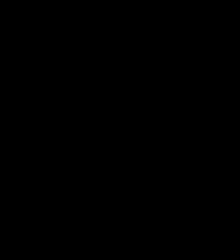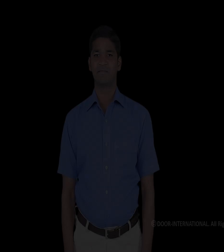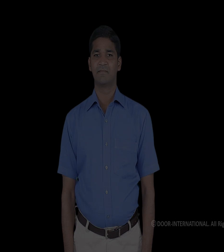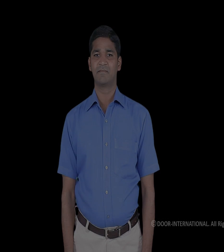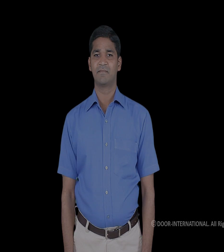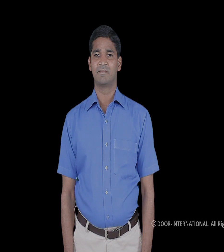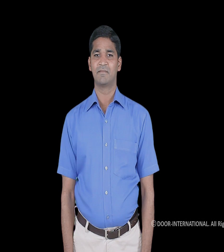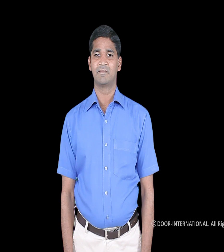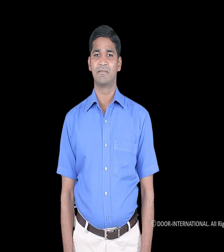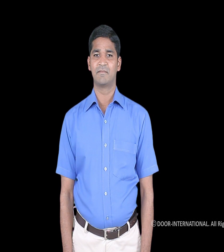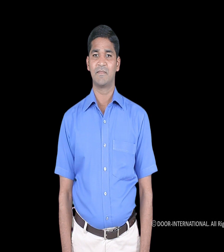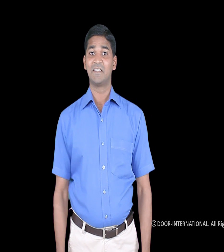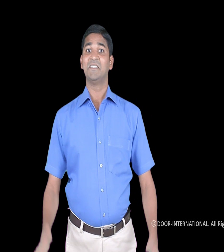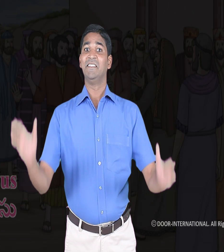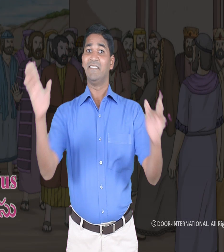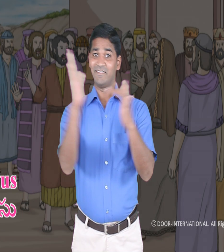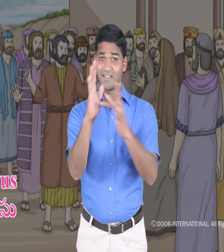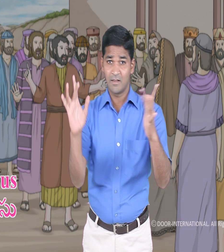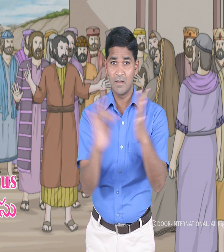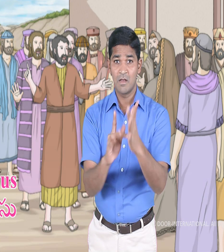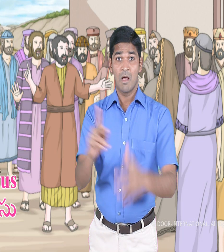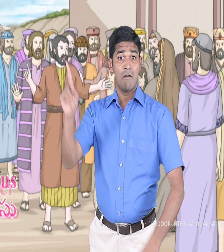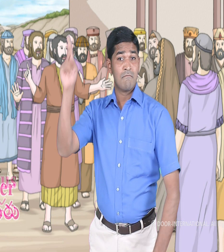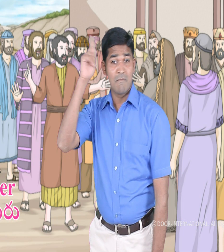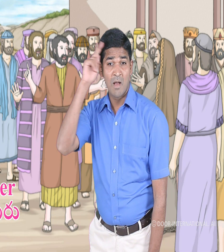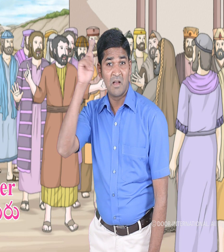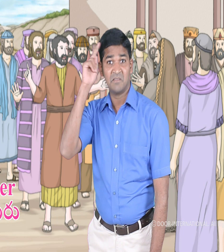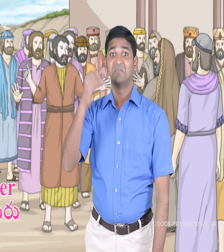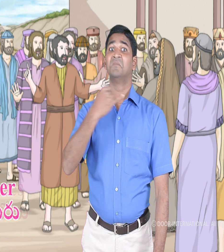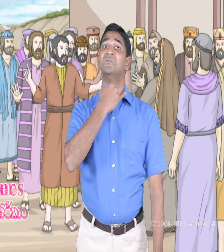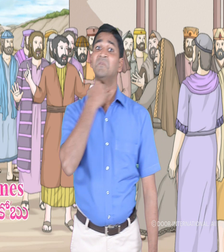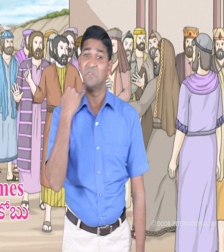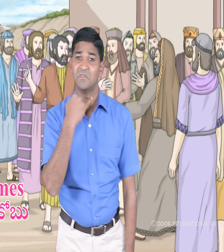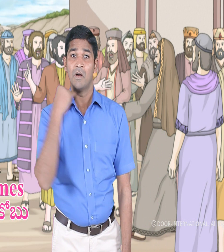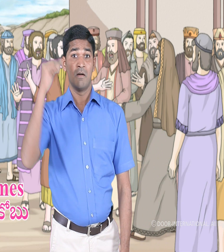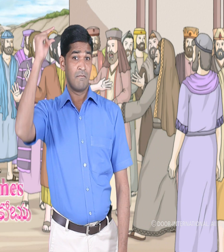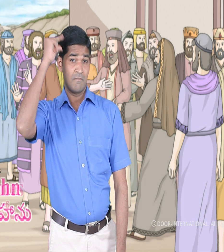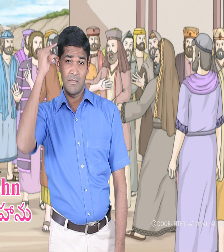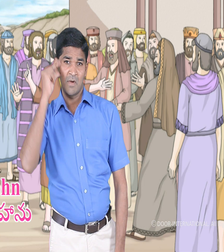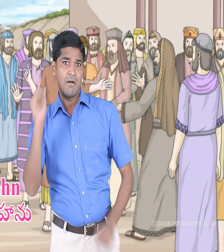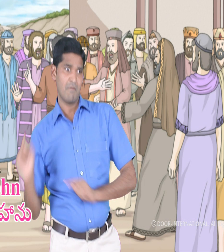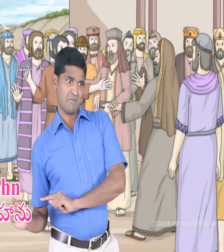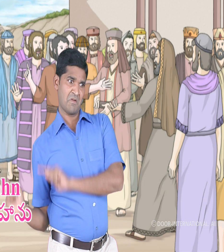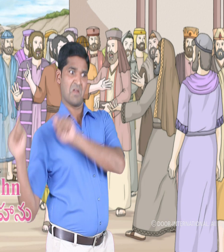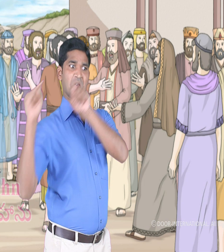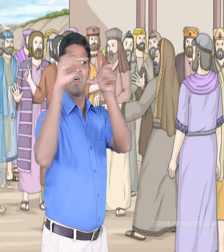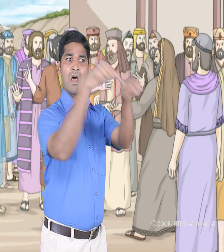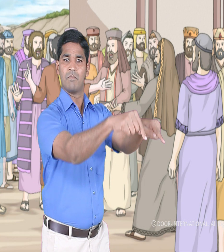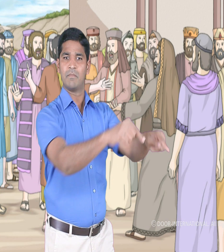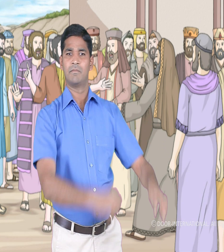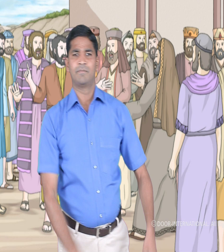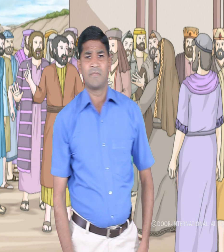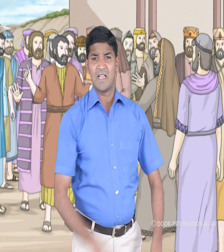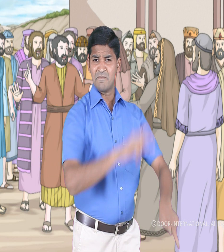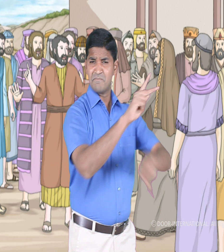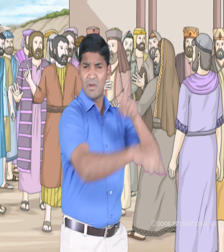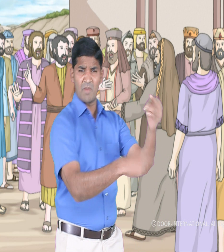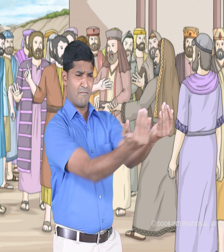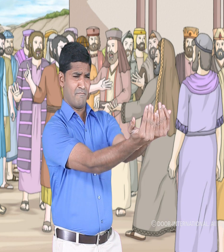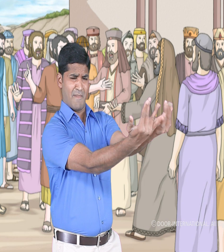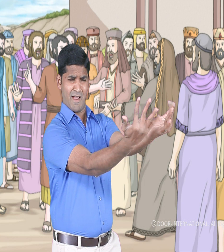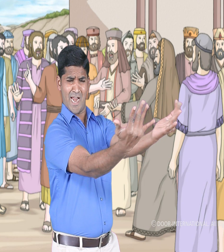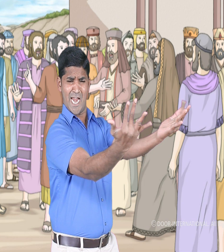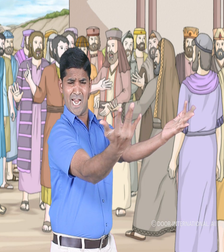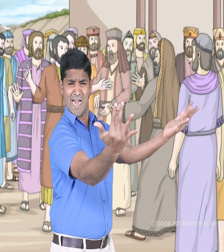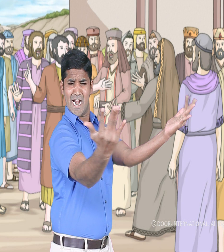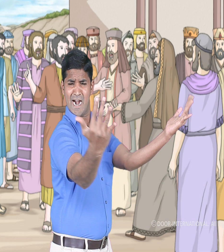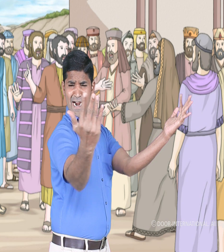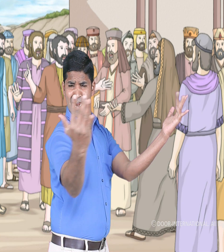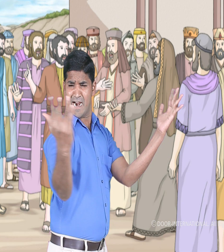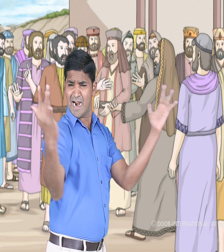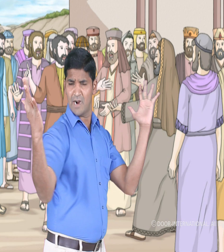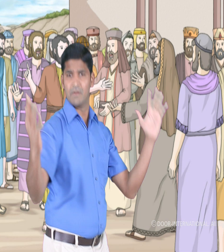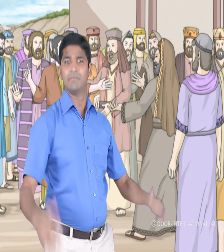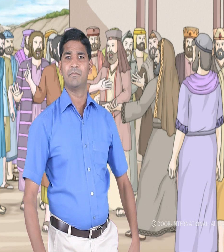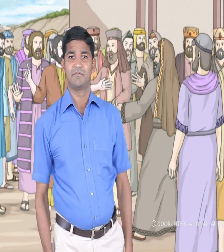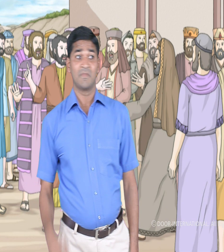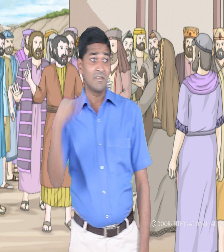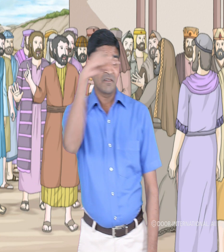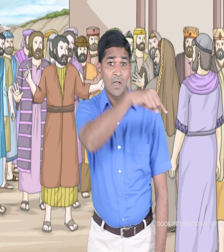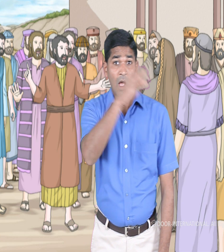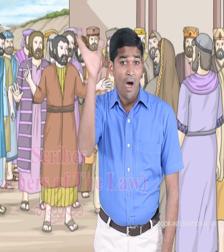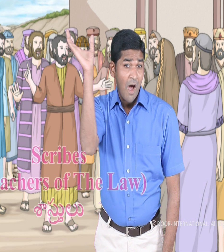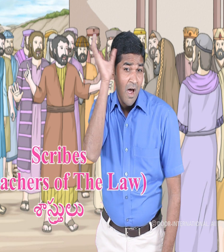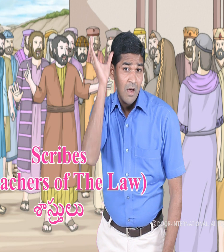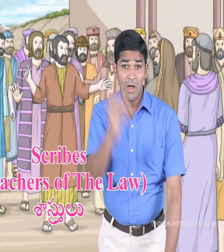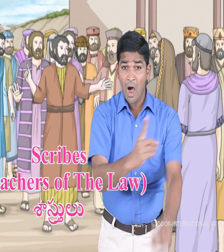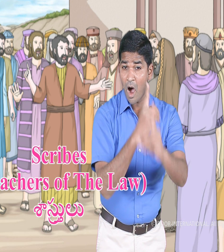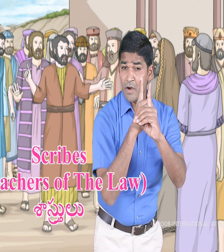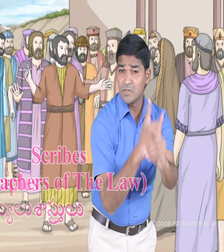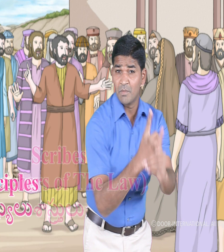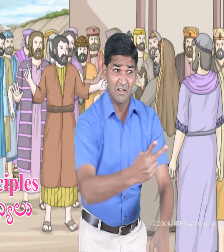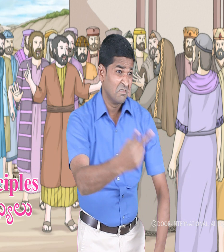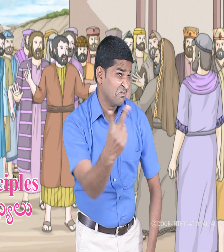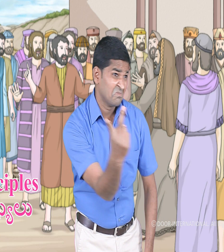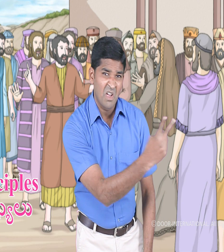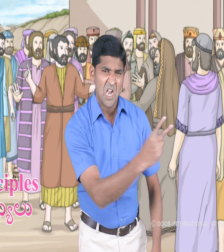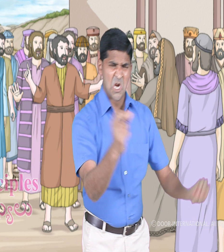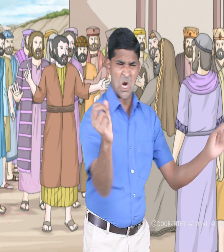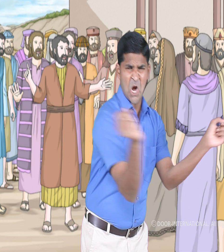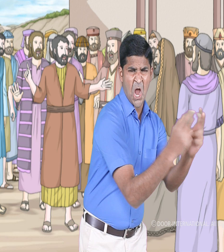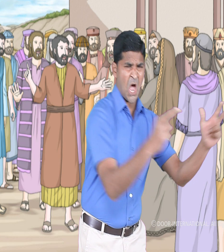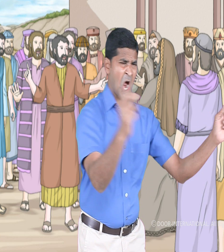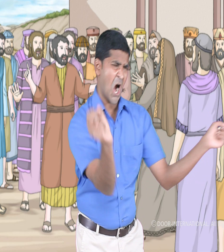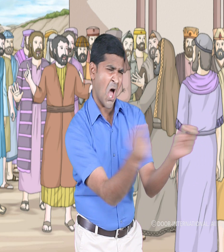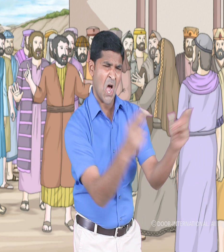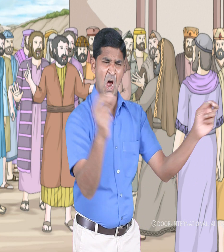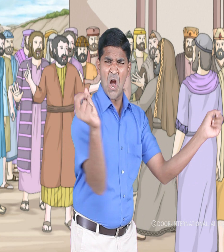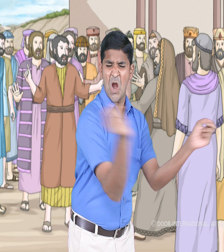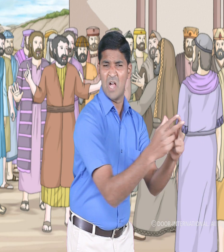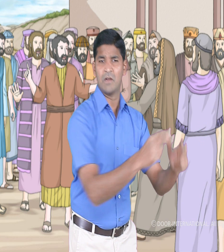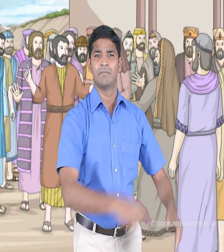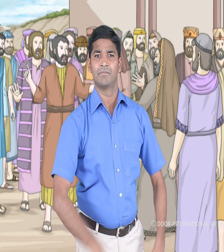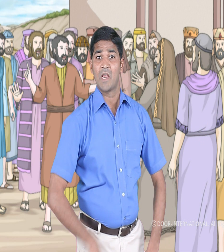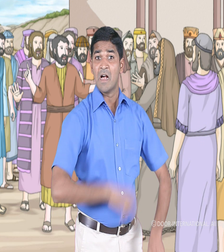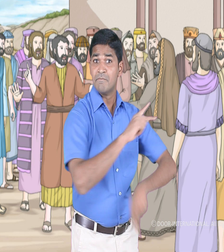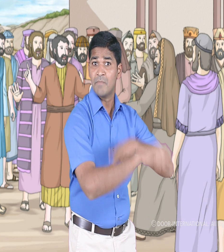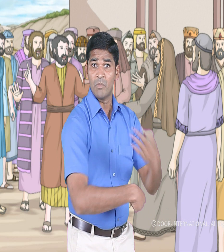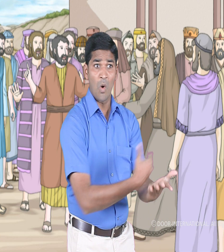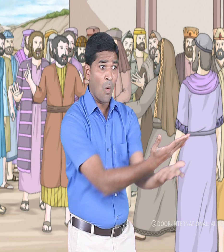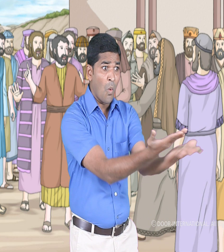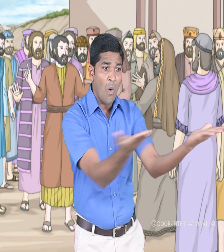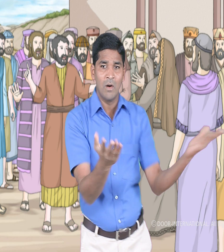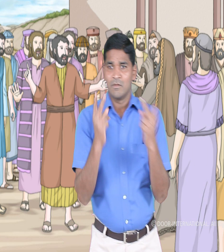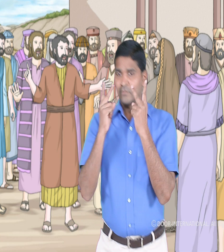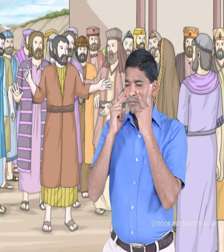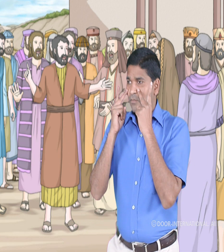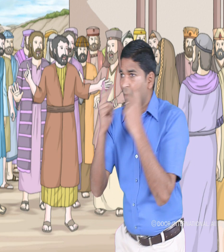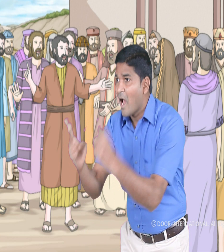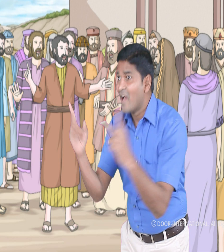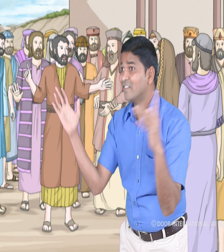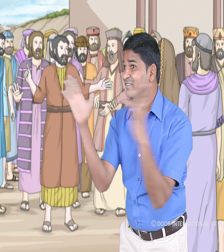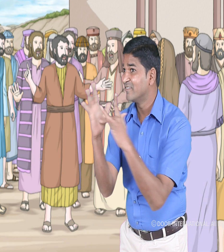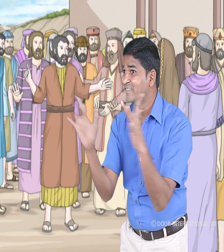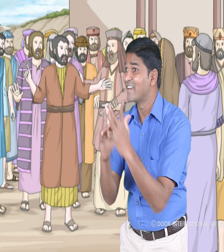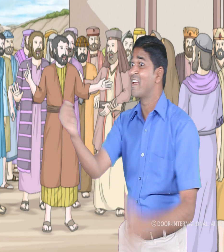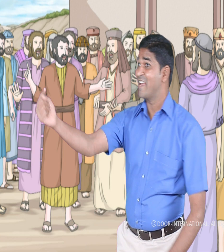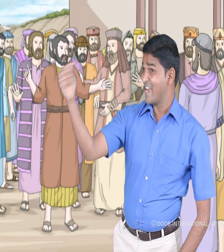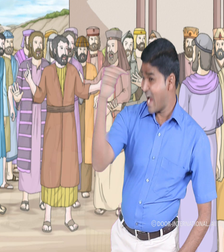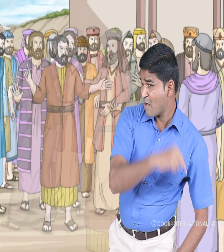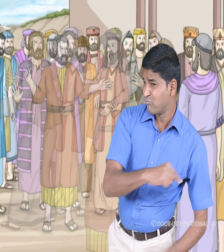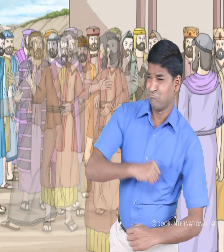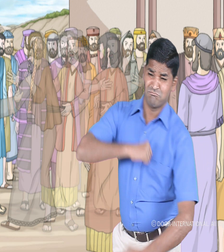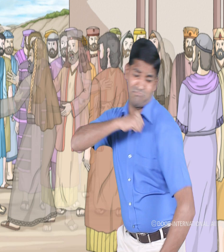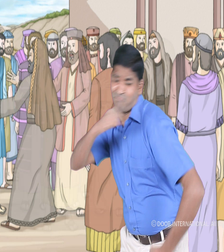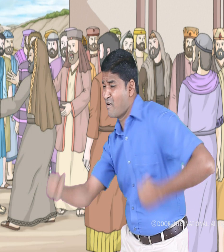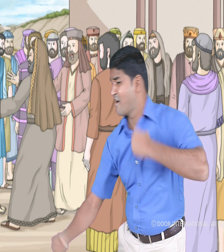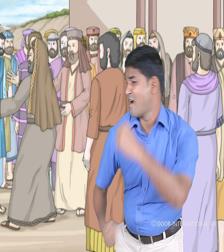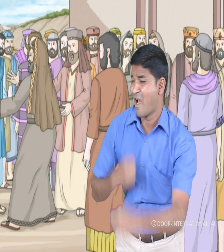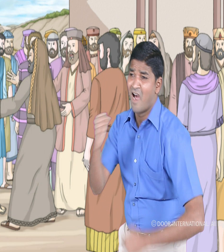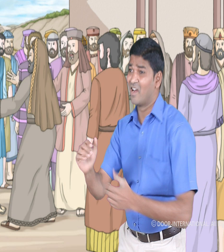When they returned to the other disciples, they saw a large crowd around them, and scribes arguing with them.